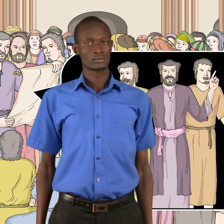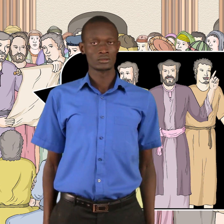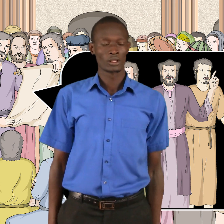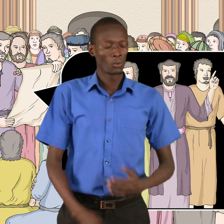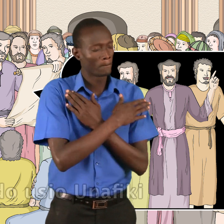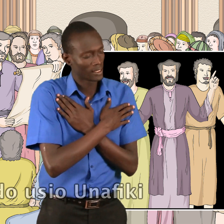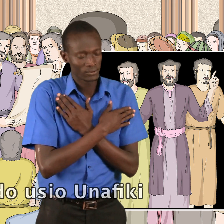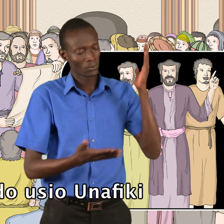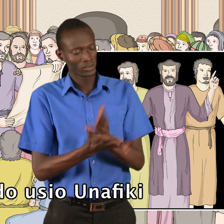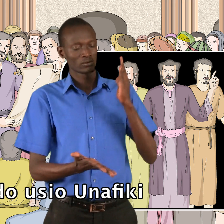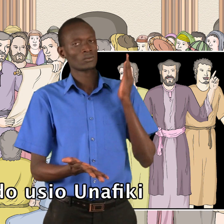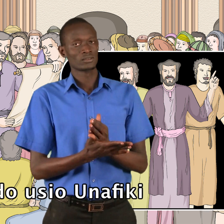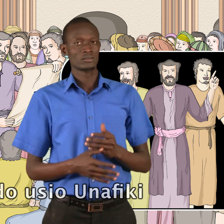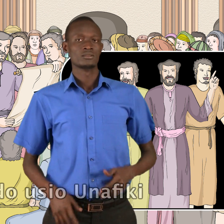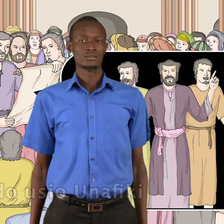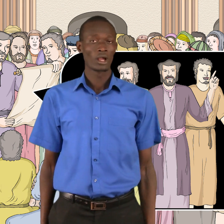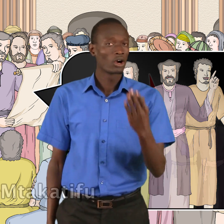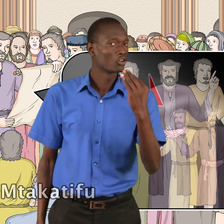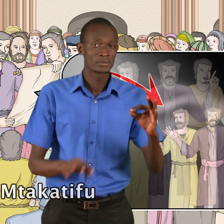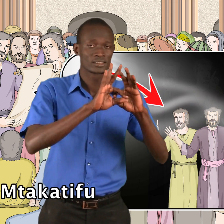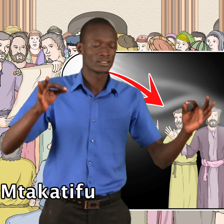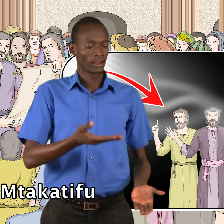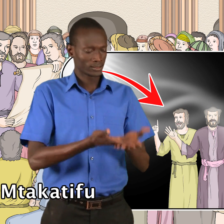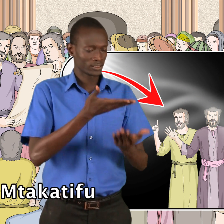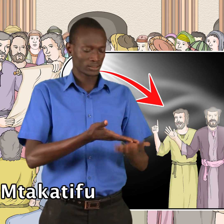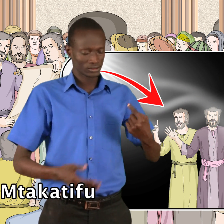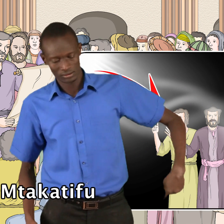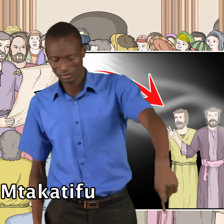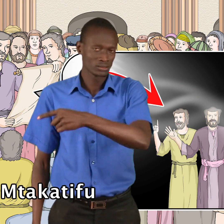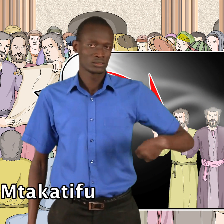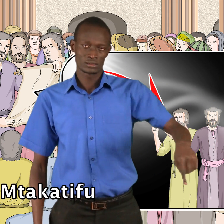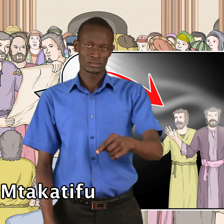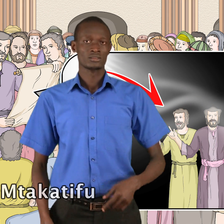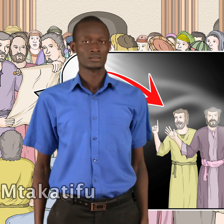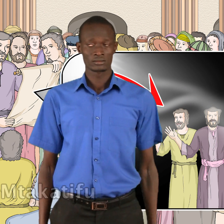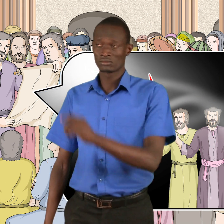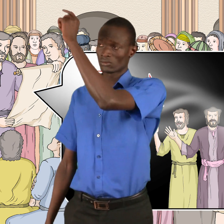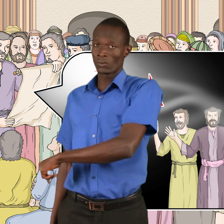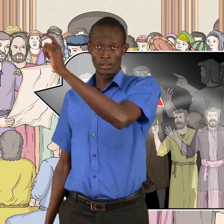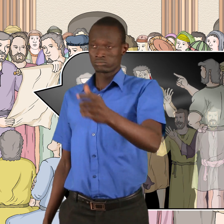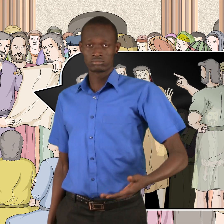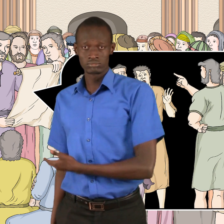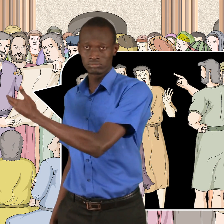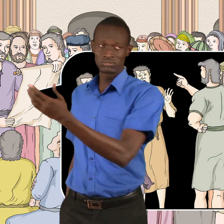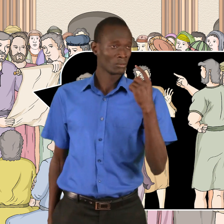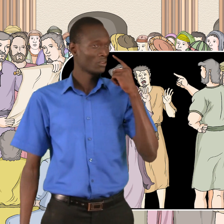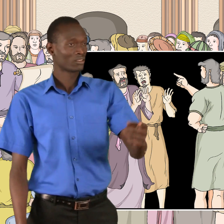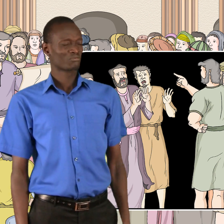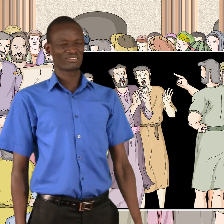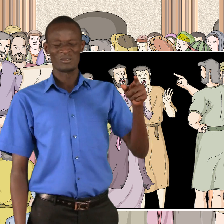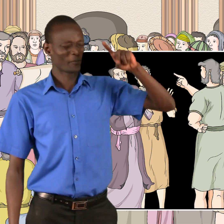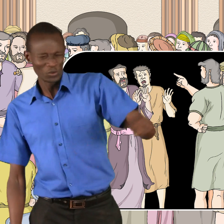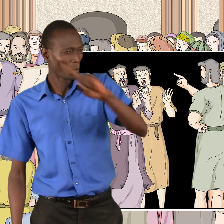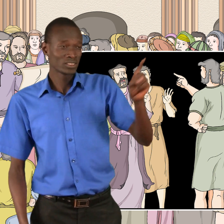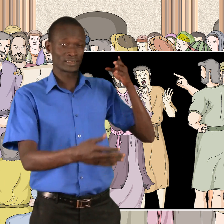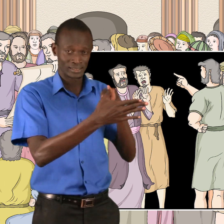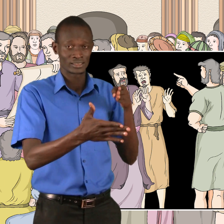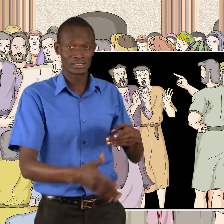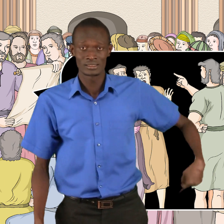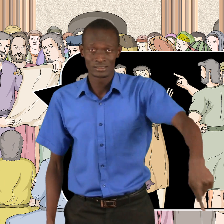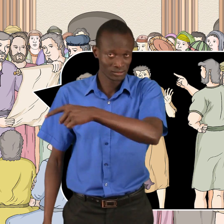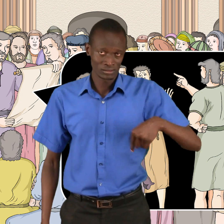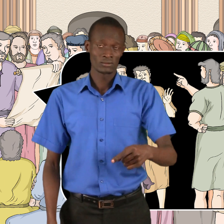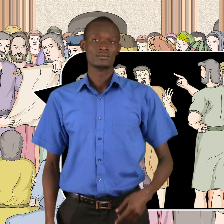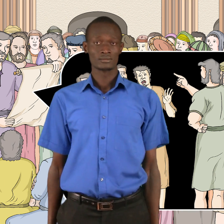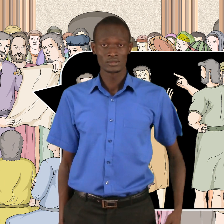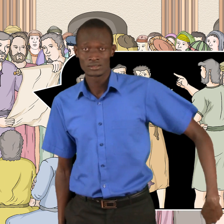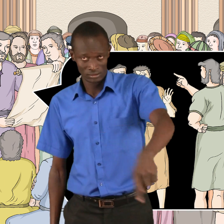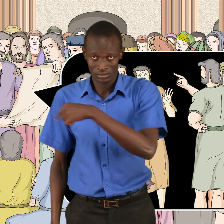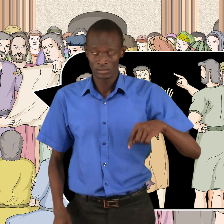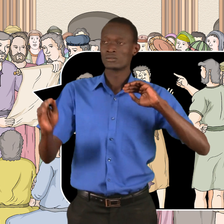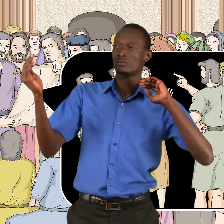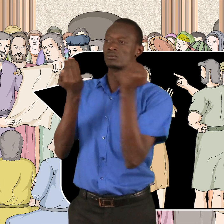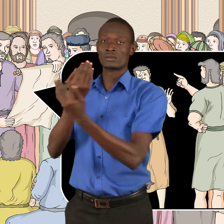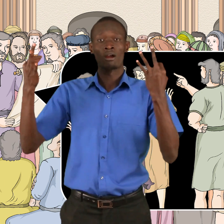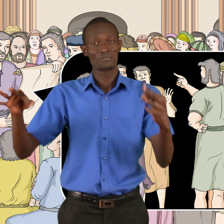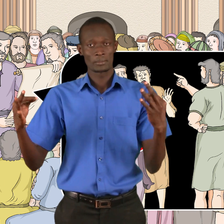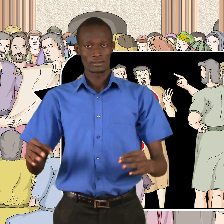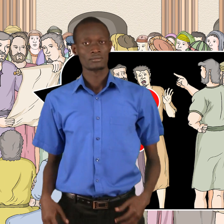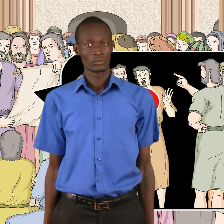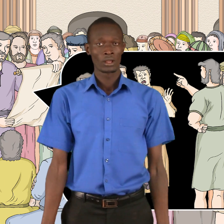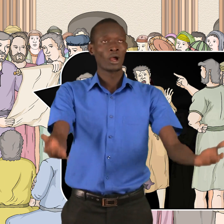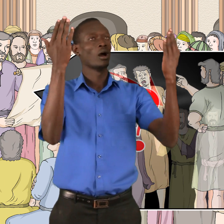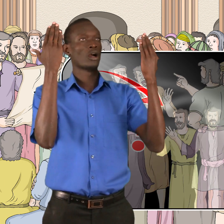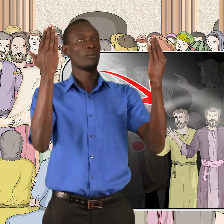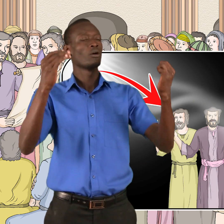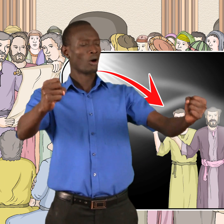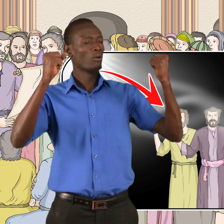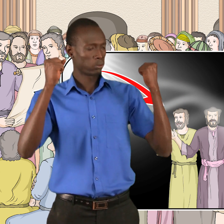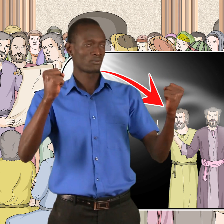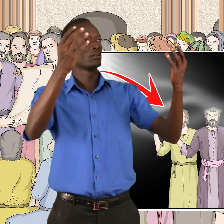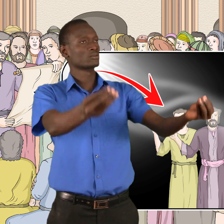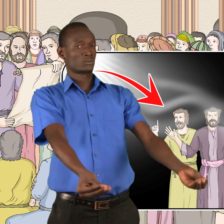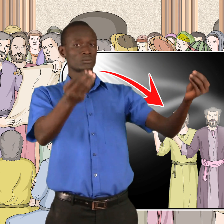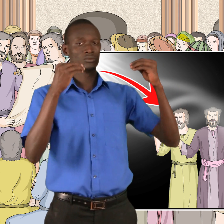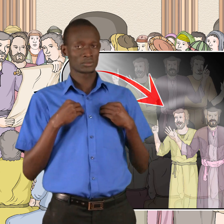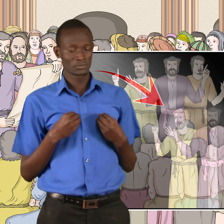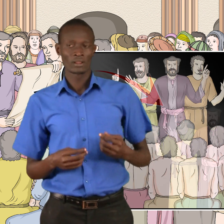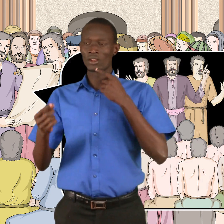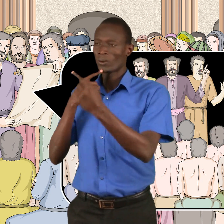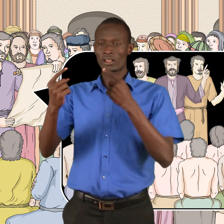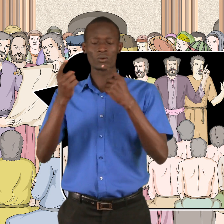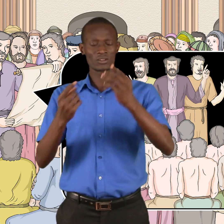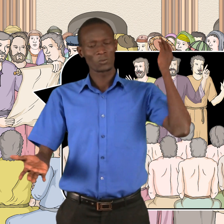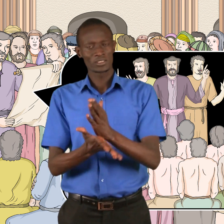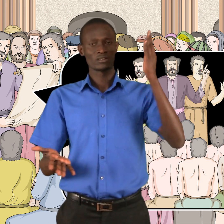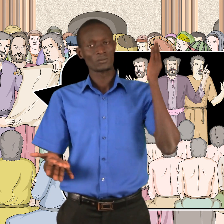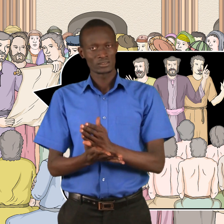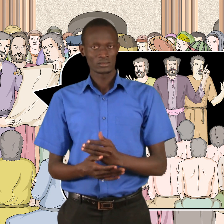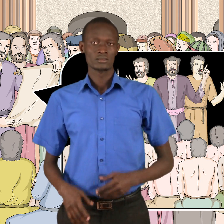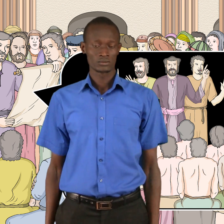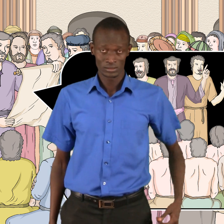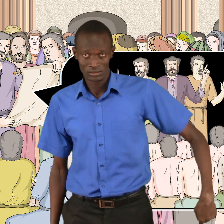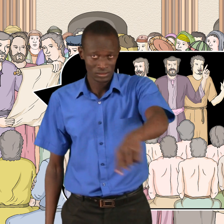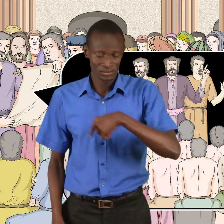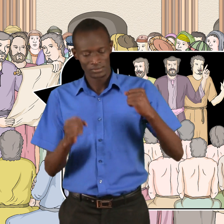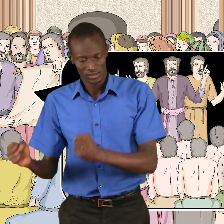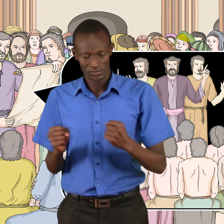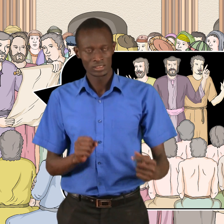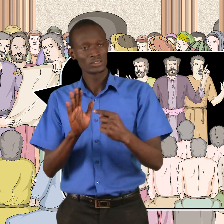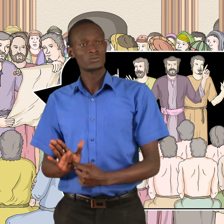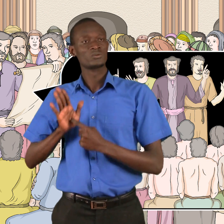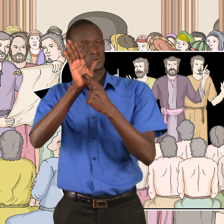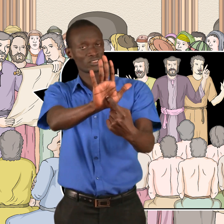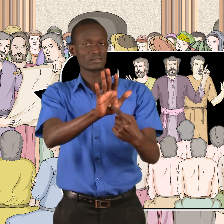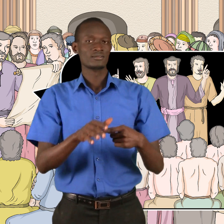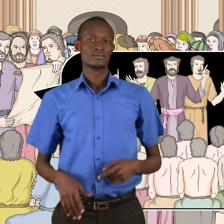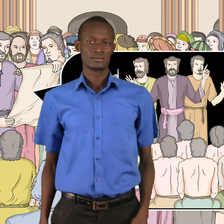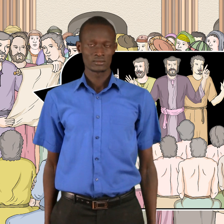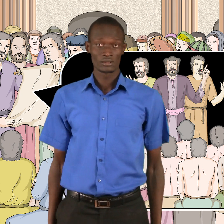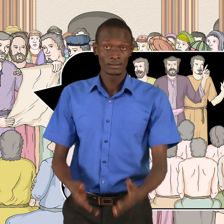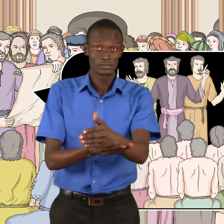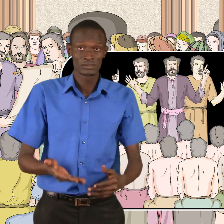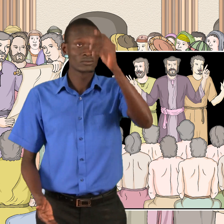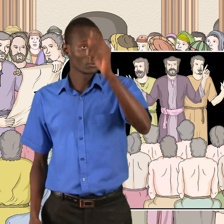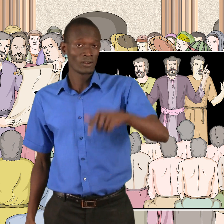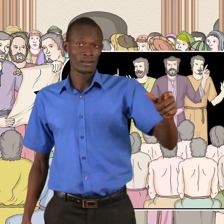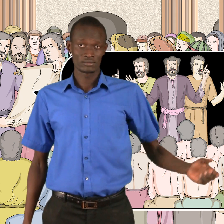in the Holy Spirit and in sincere love; in truthful speech and in the power of God;